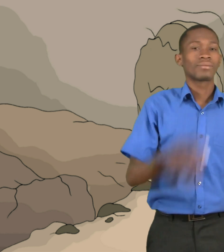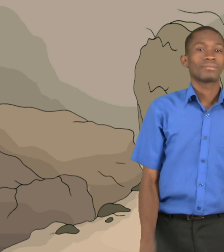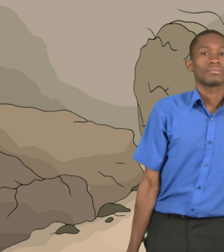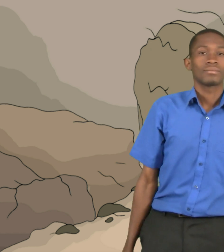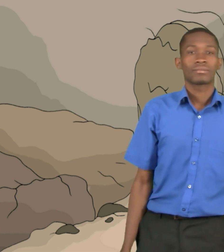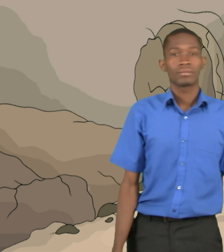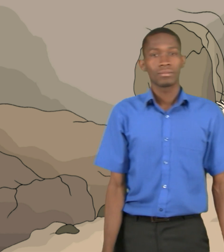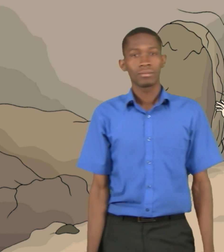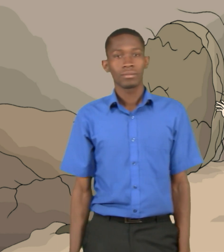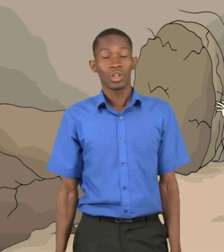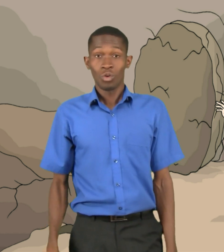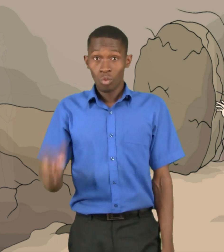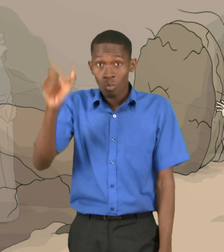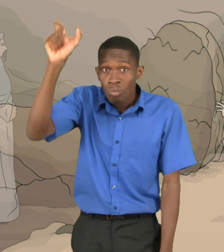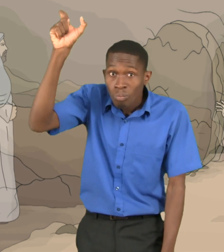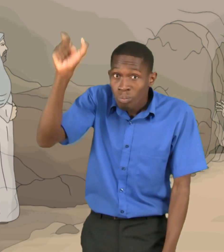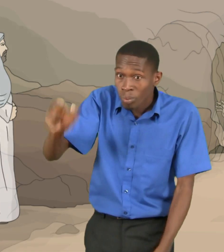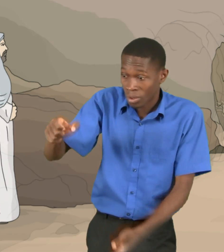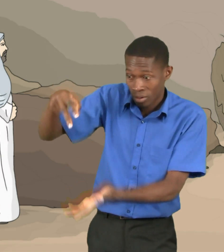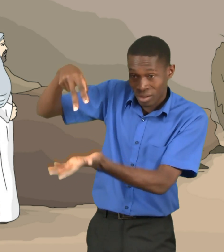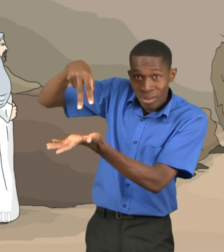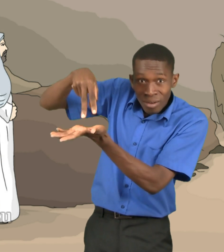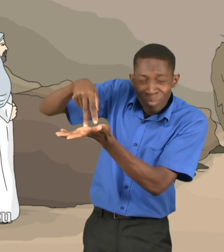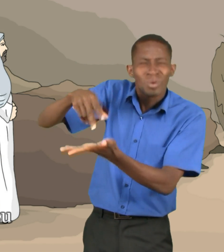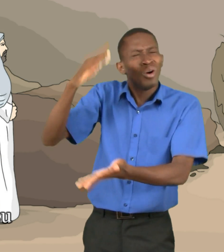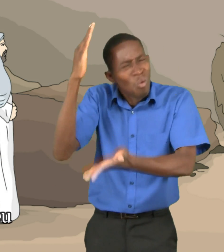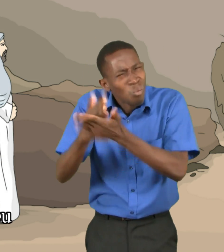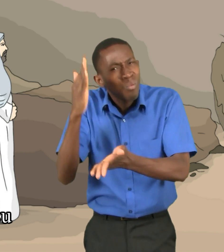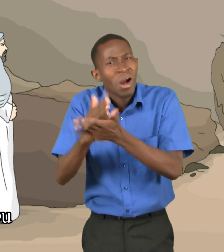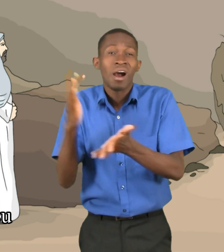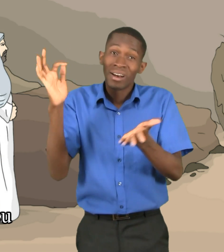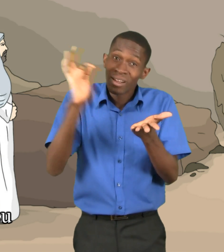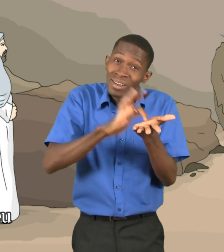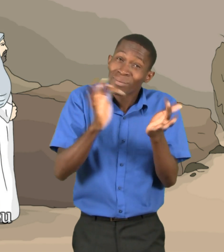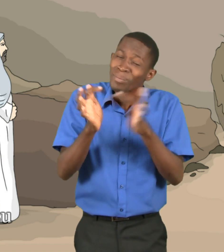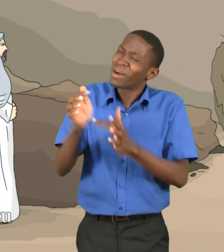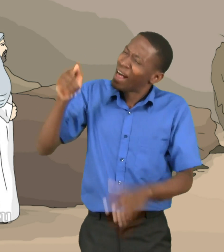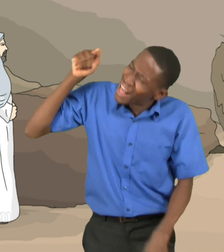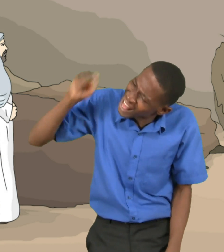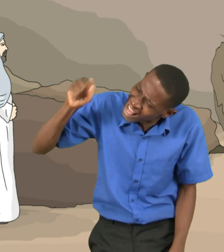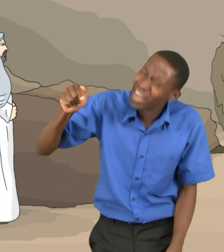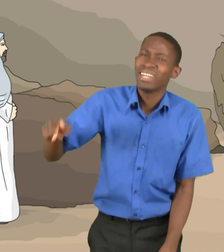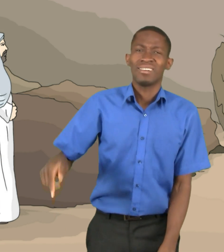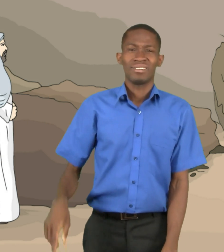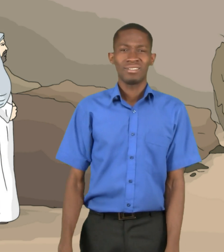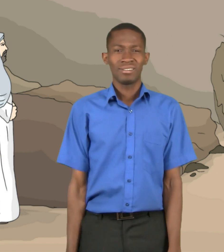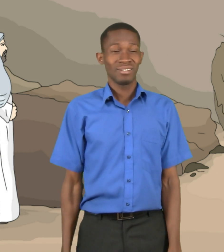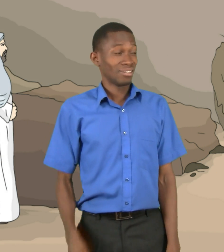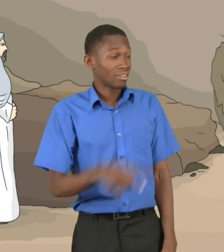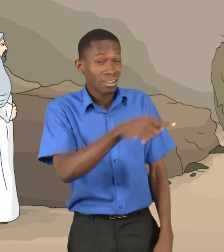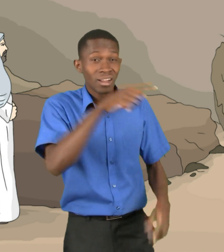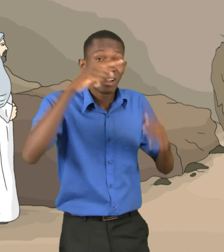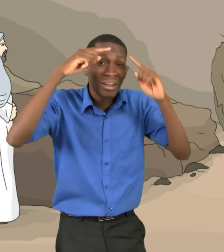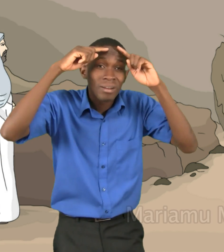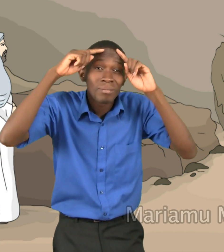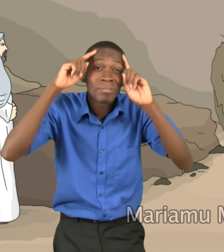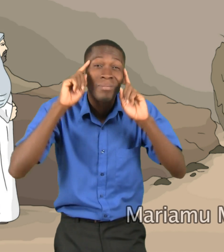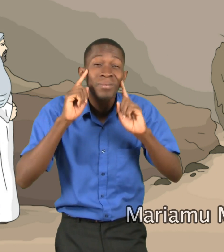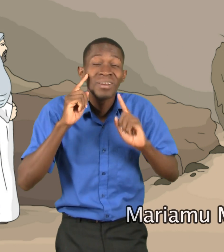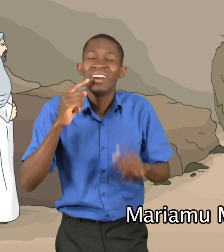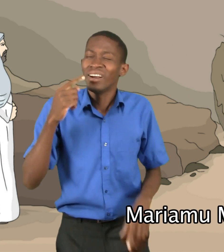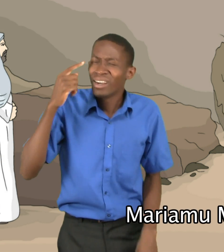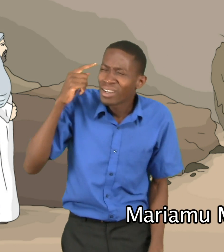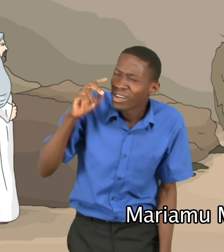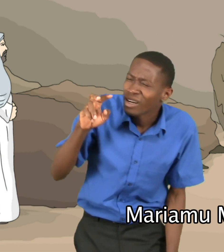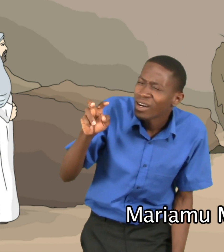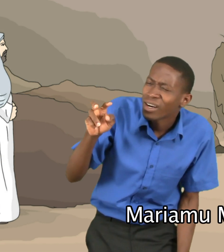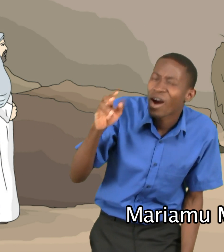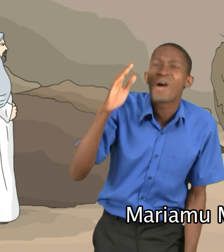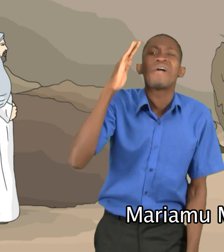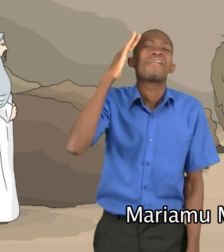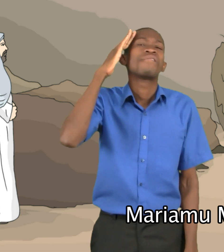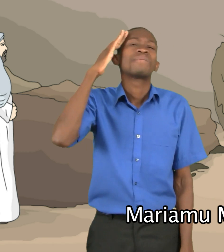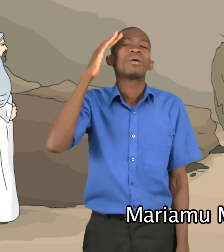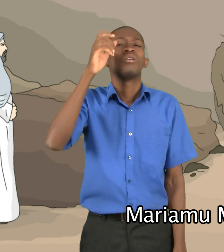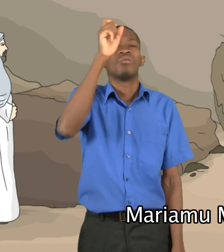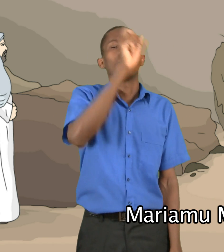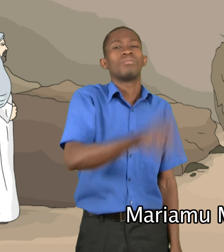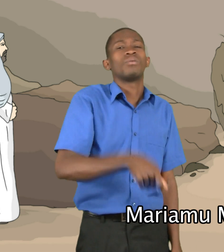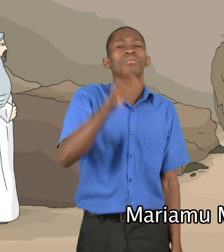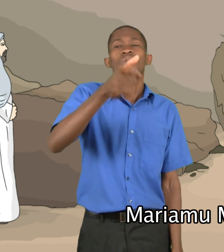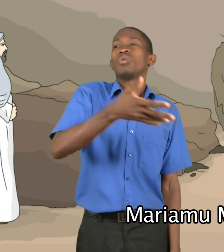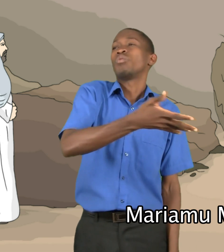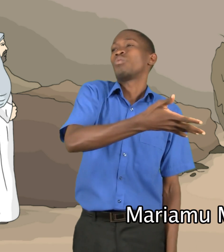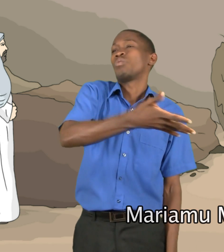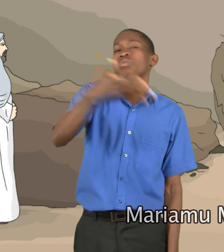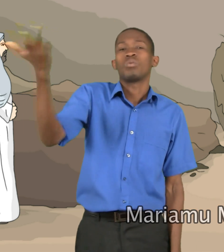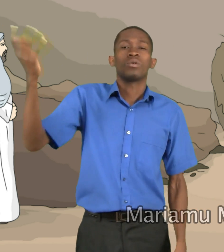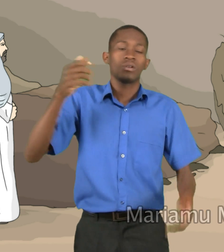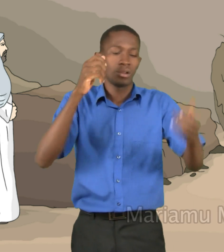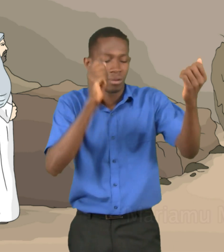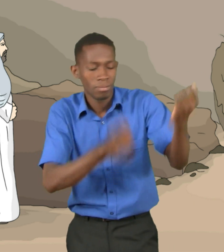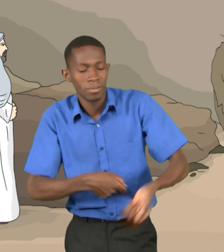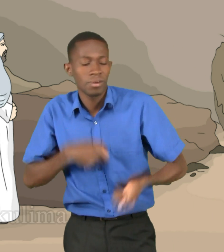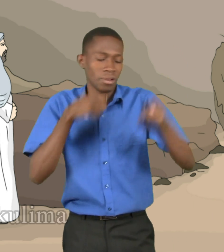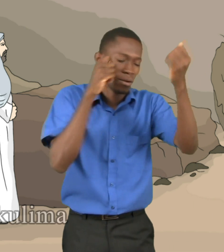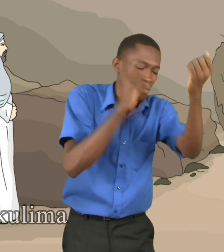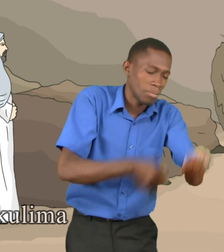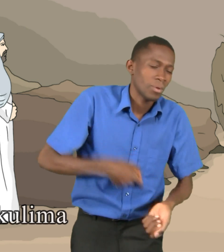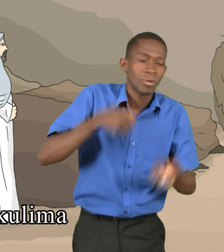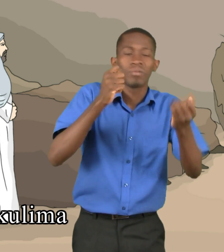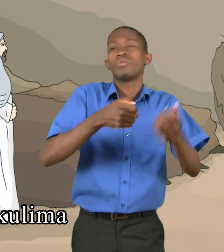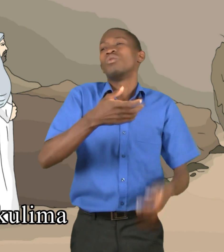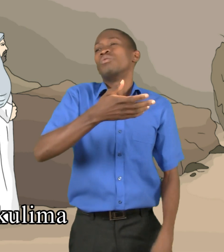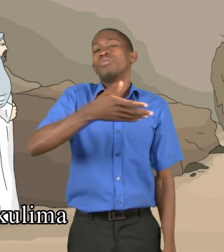When she had said this, she turned around and saw Jesus standing there; but she did not recognize that it was Jesus. “Woman, why are you weeping?” Jesus asked. “Whom are you seeking?”